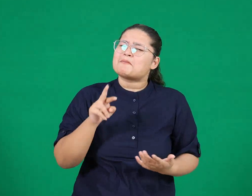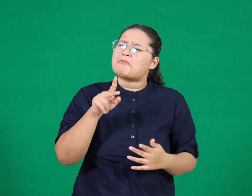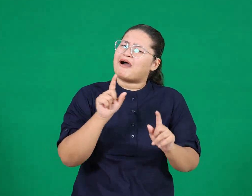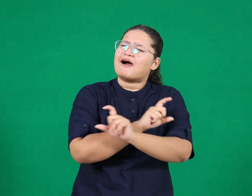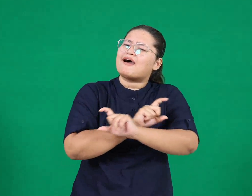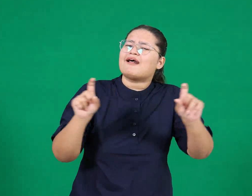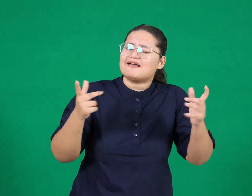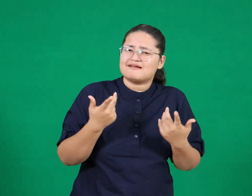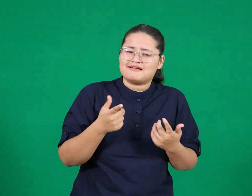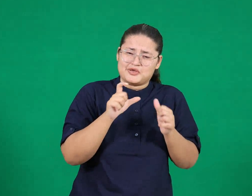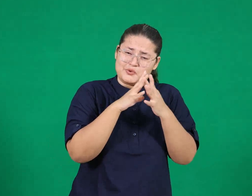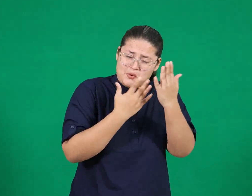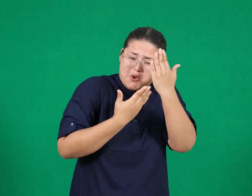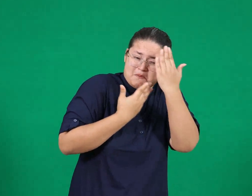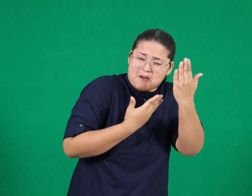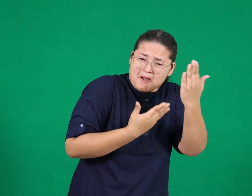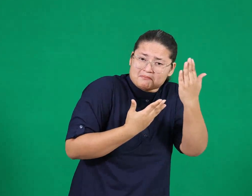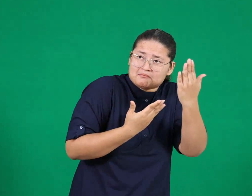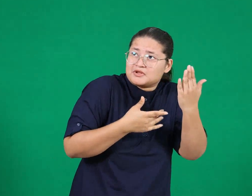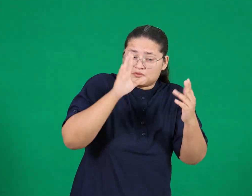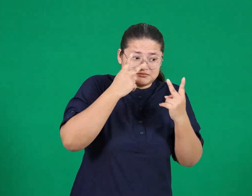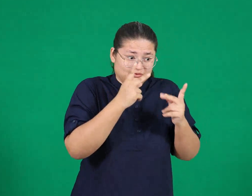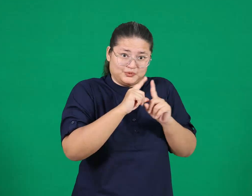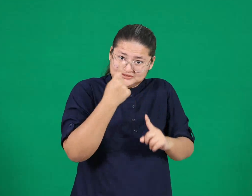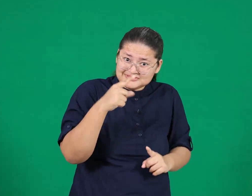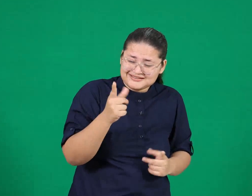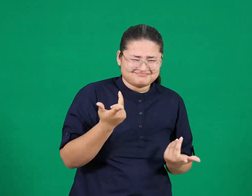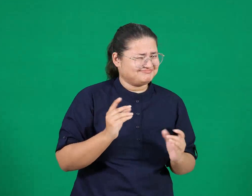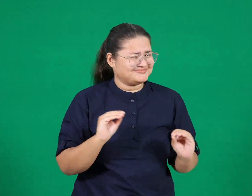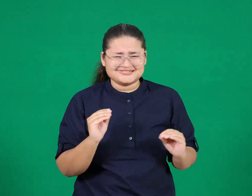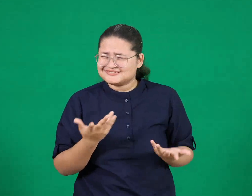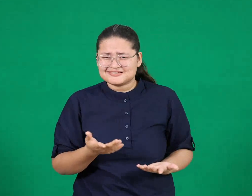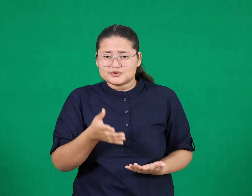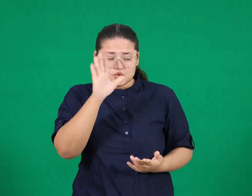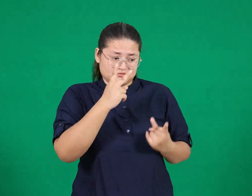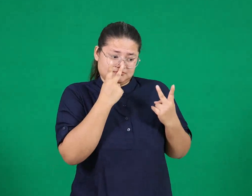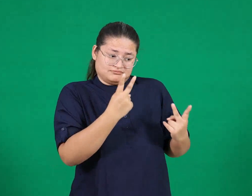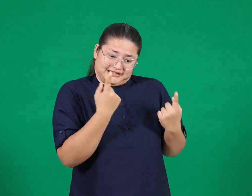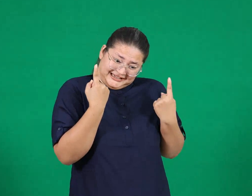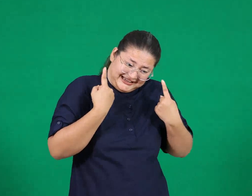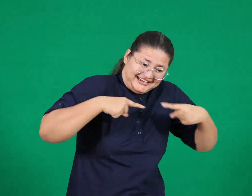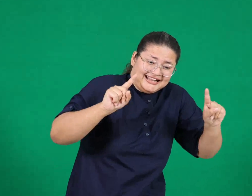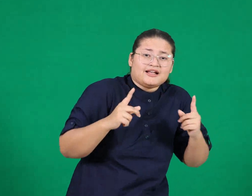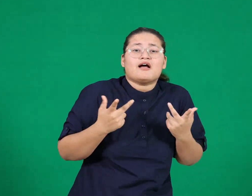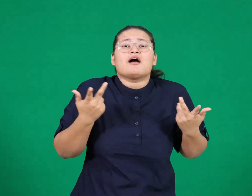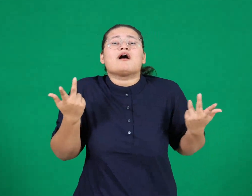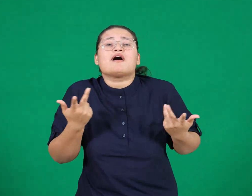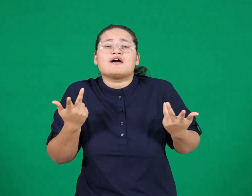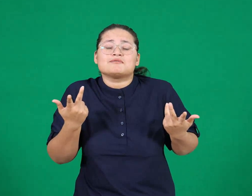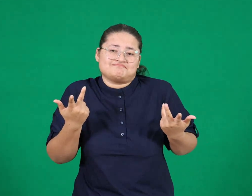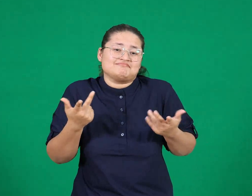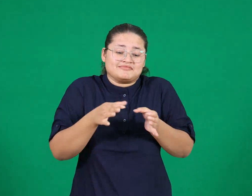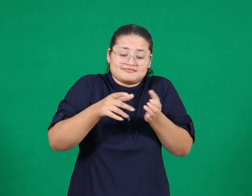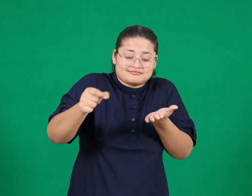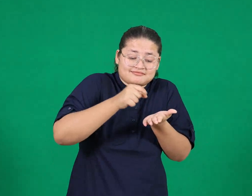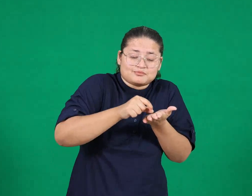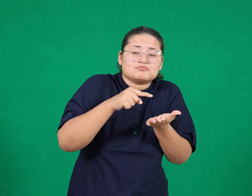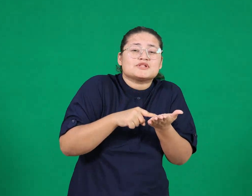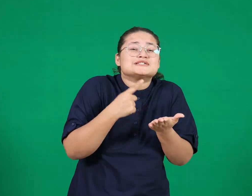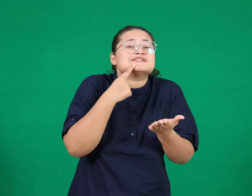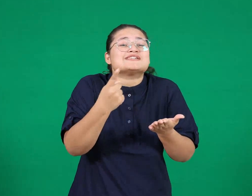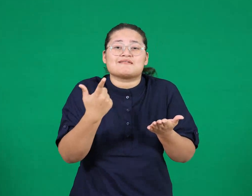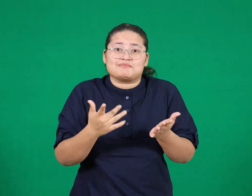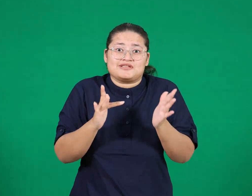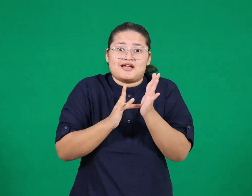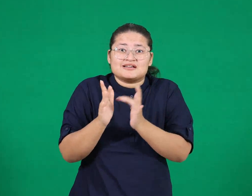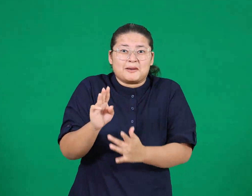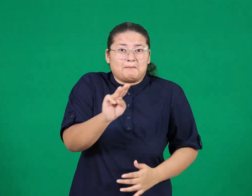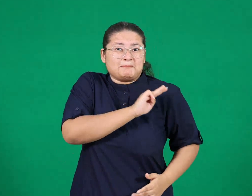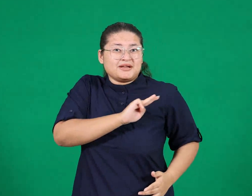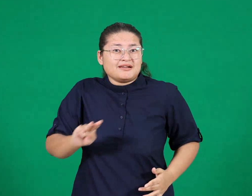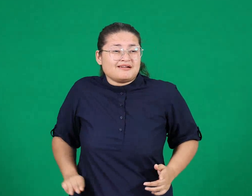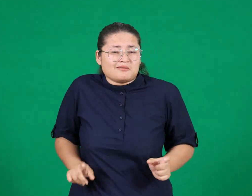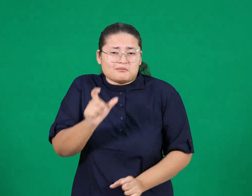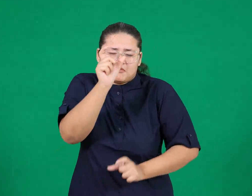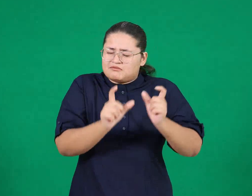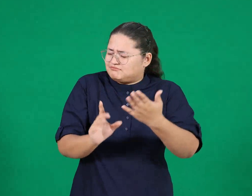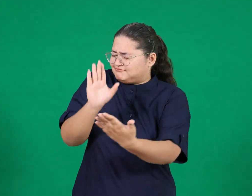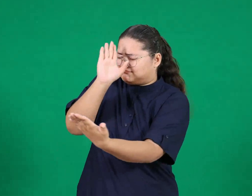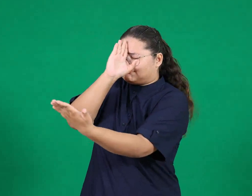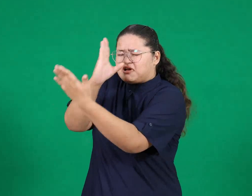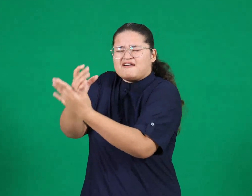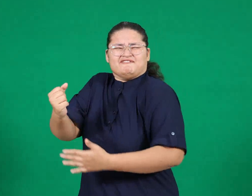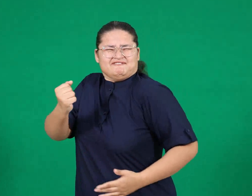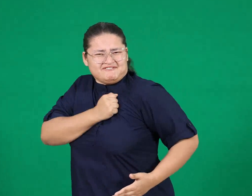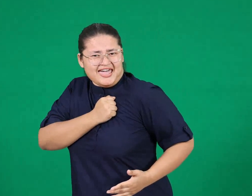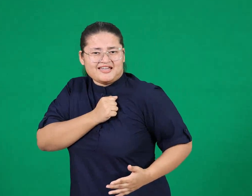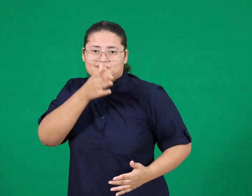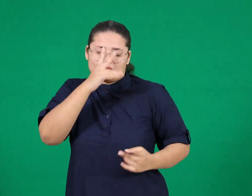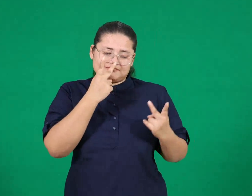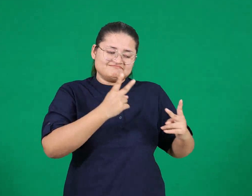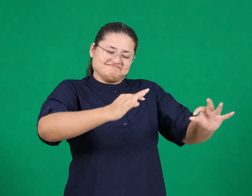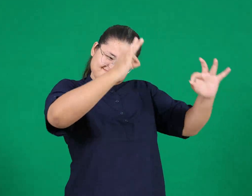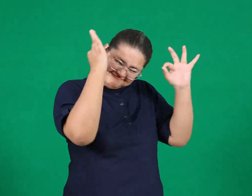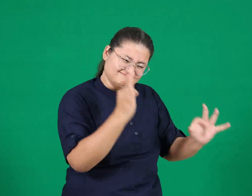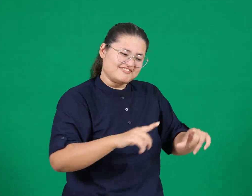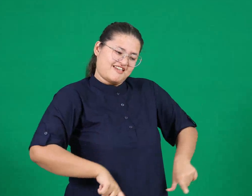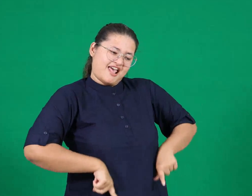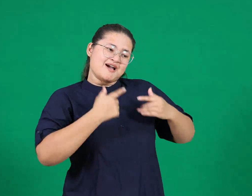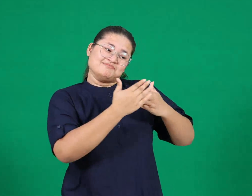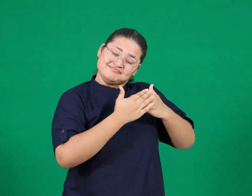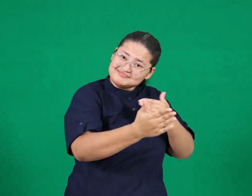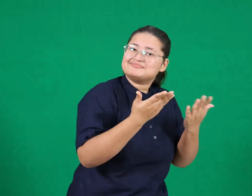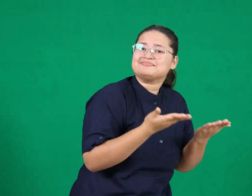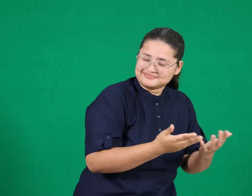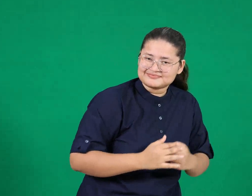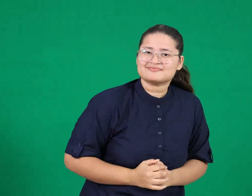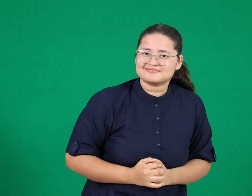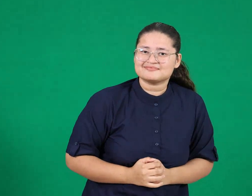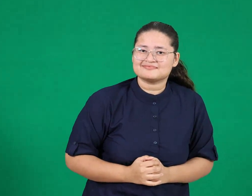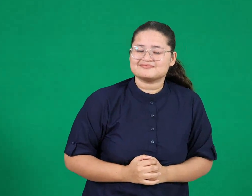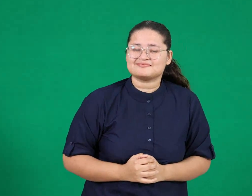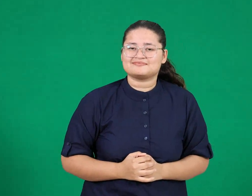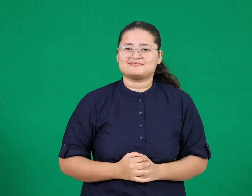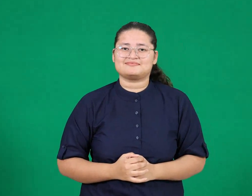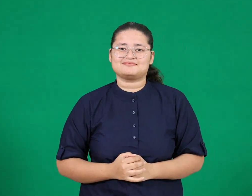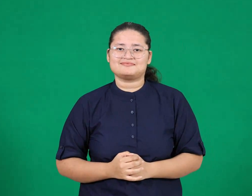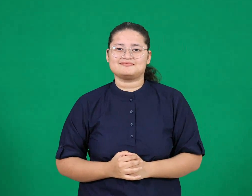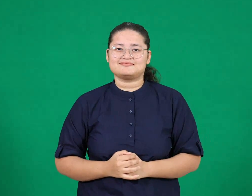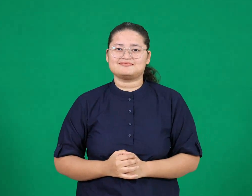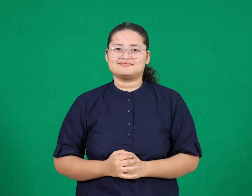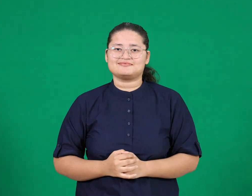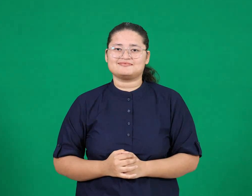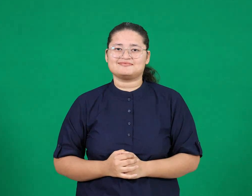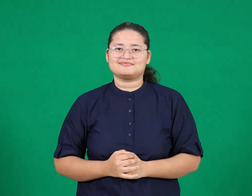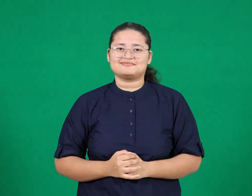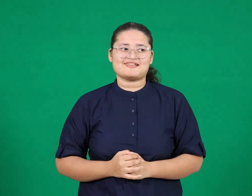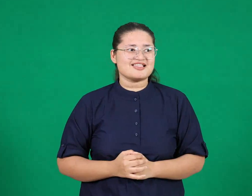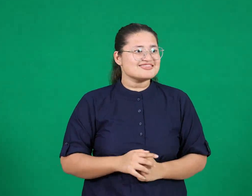Now it is clear that no one is justified before God by the law, because, "The righteous will live by faith."